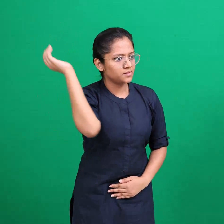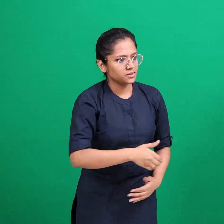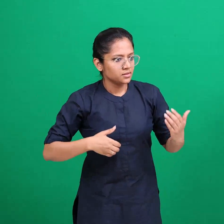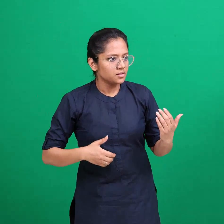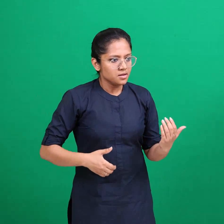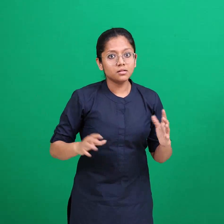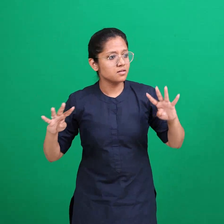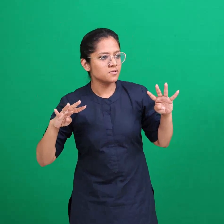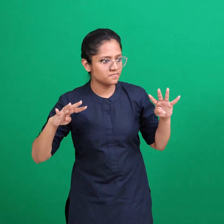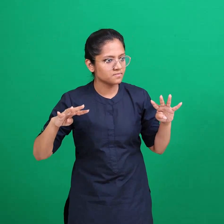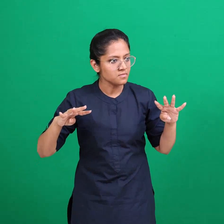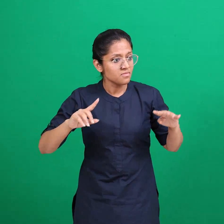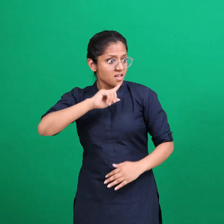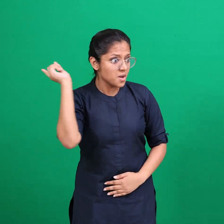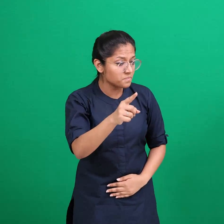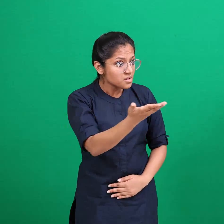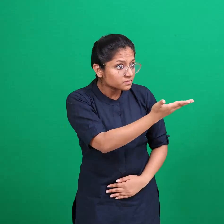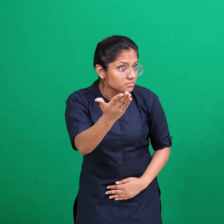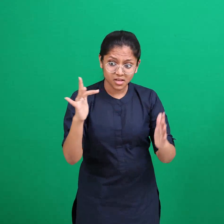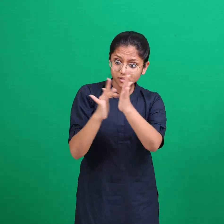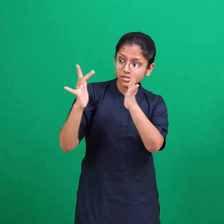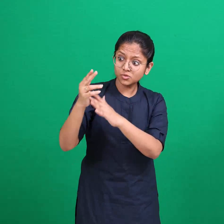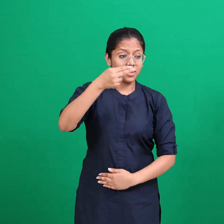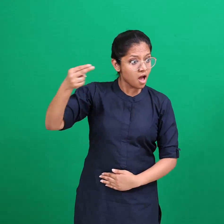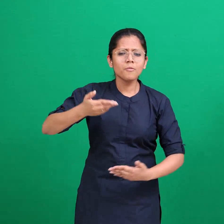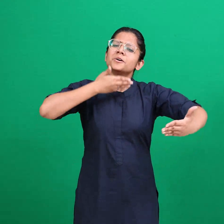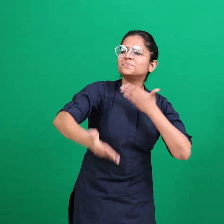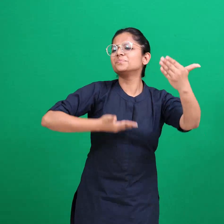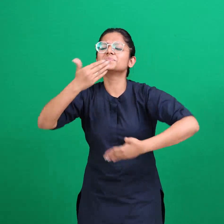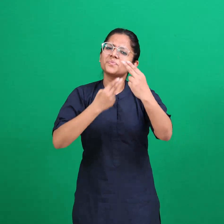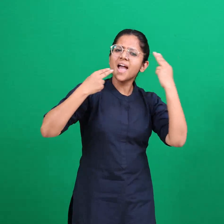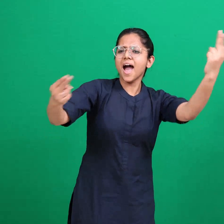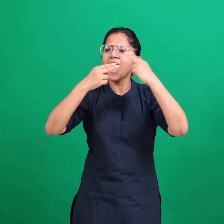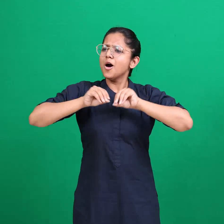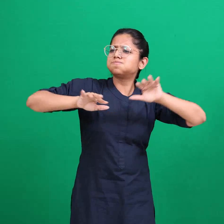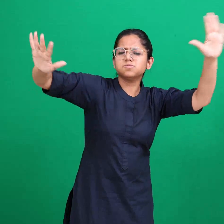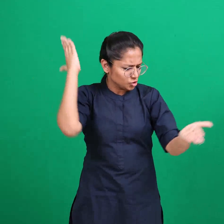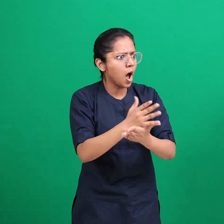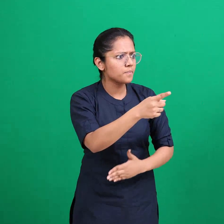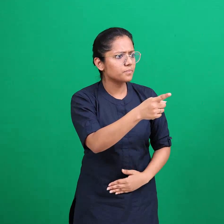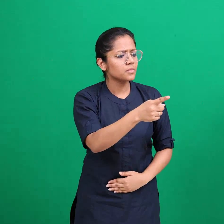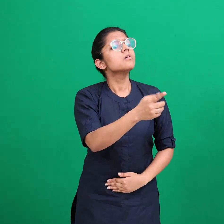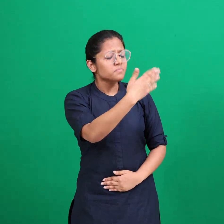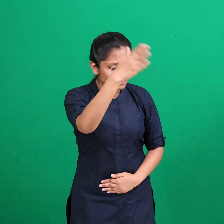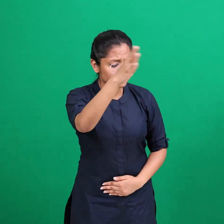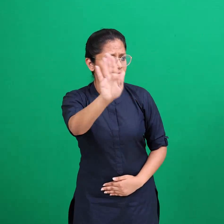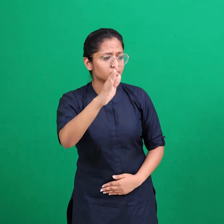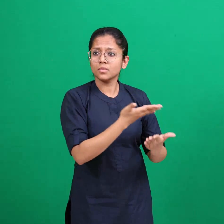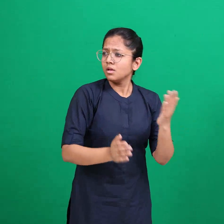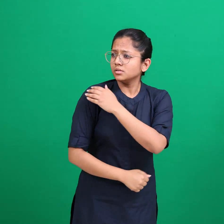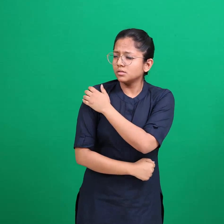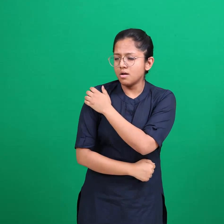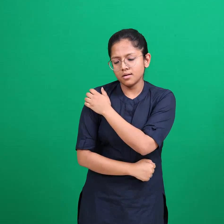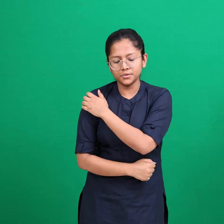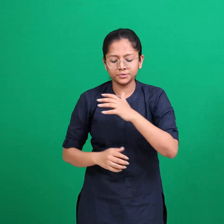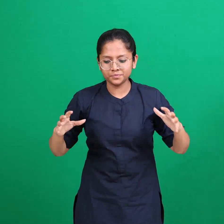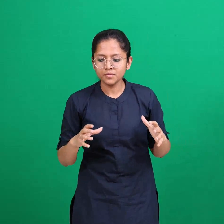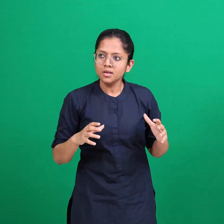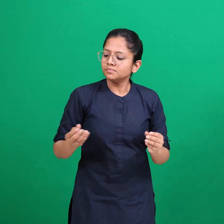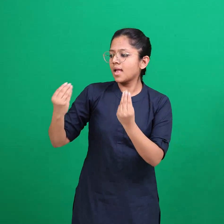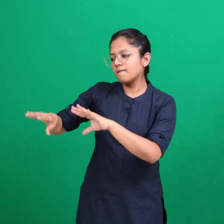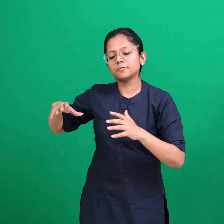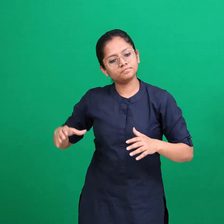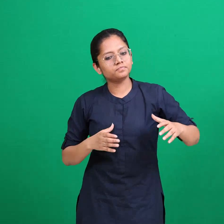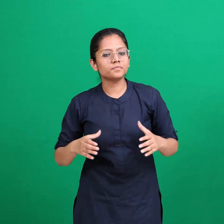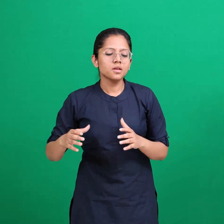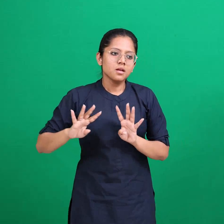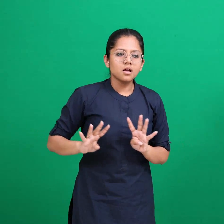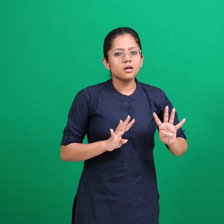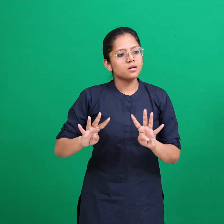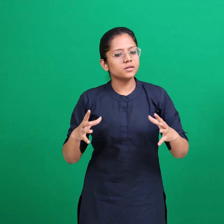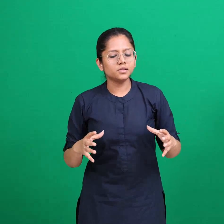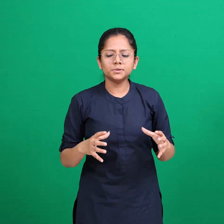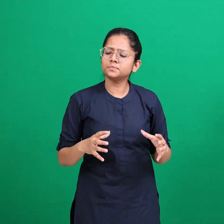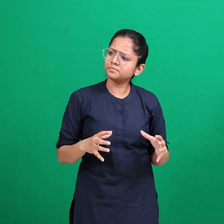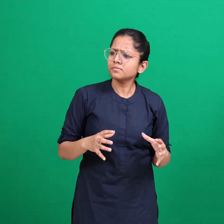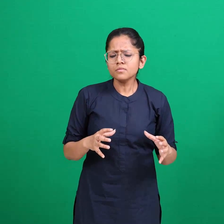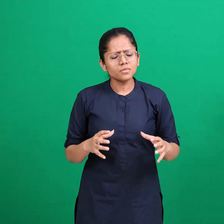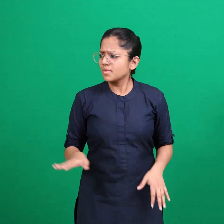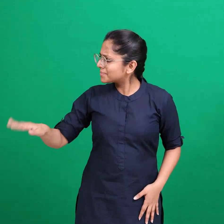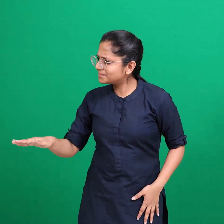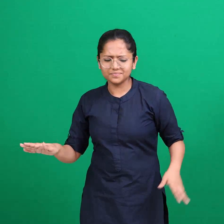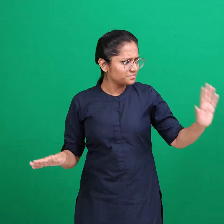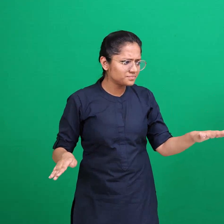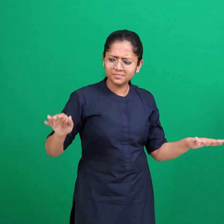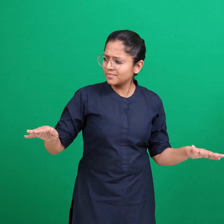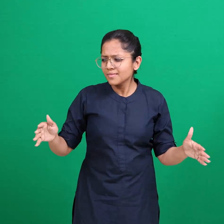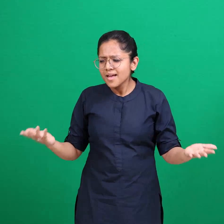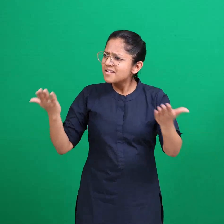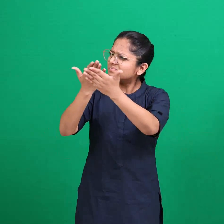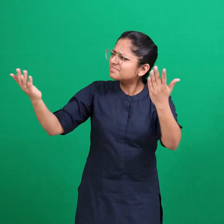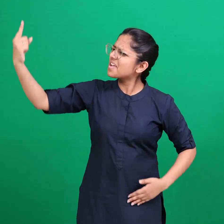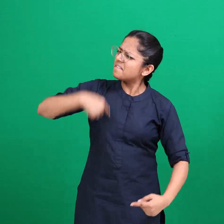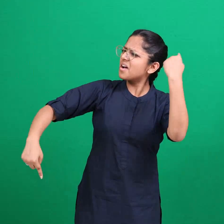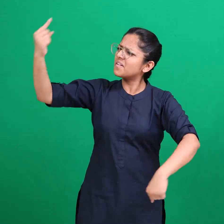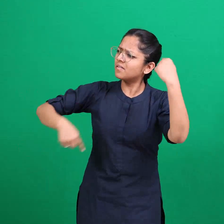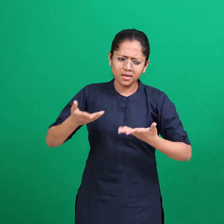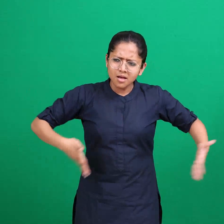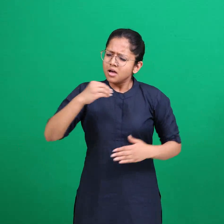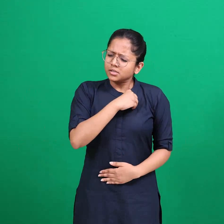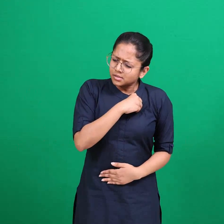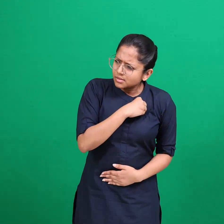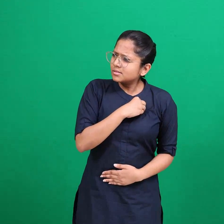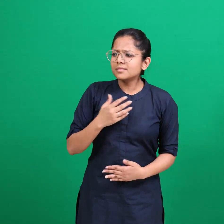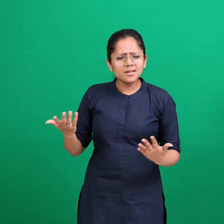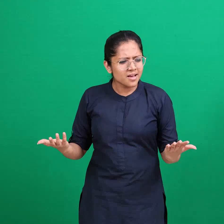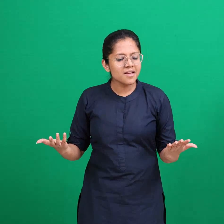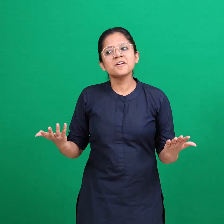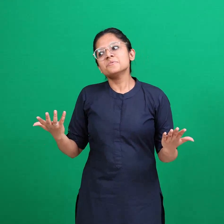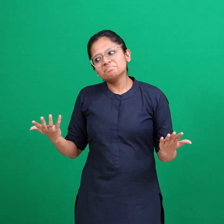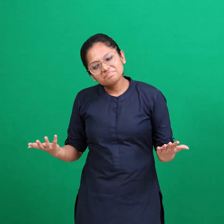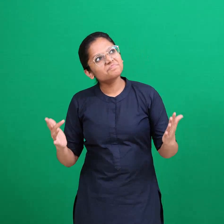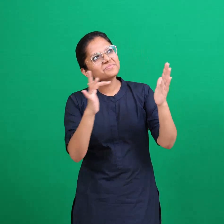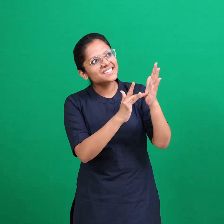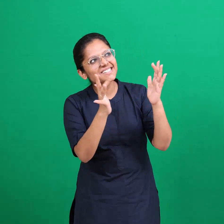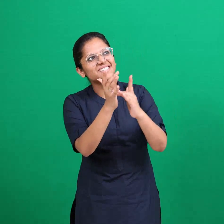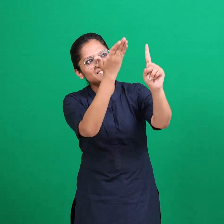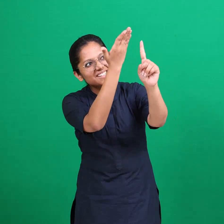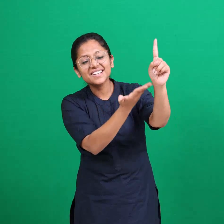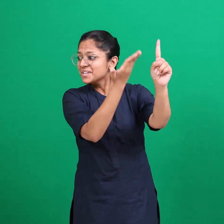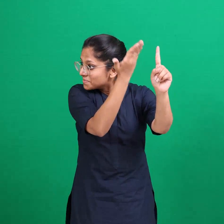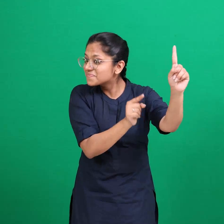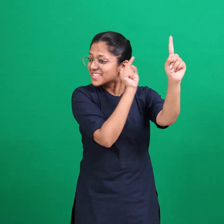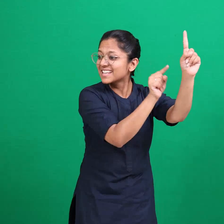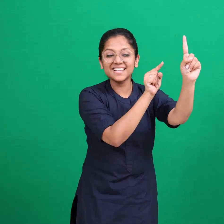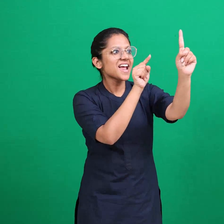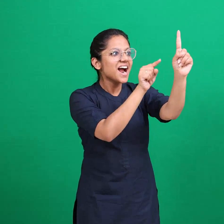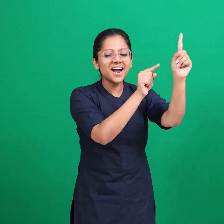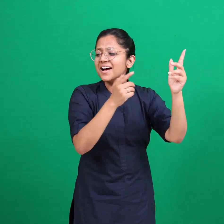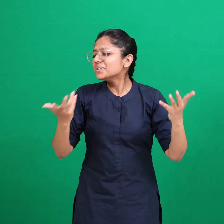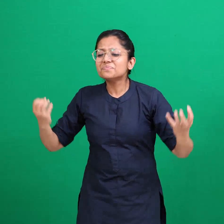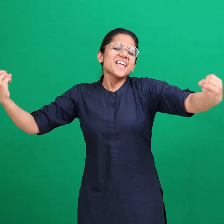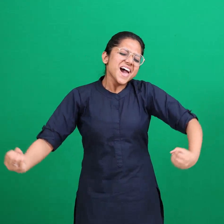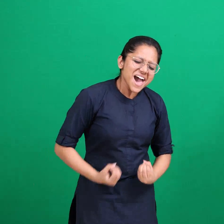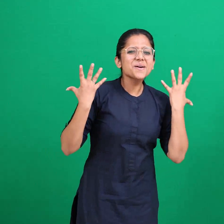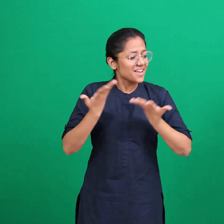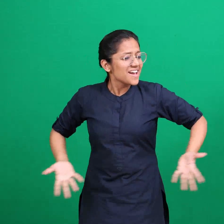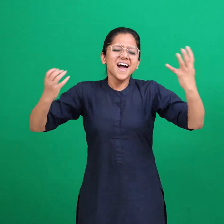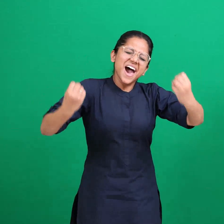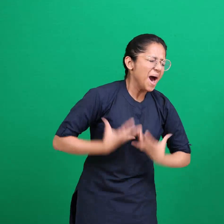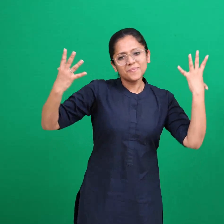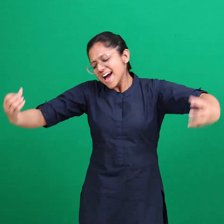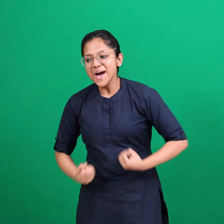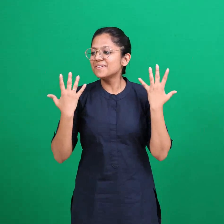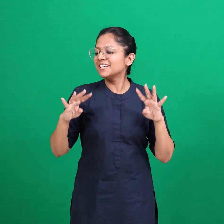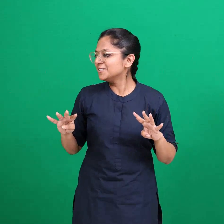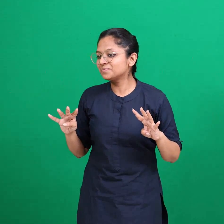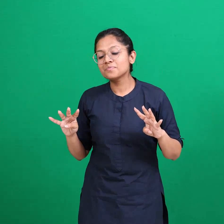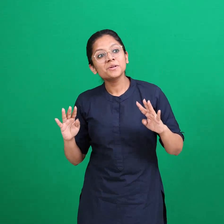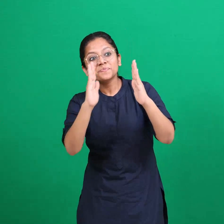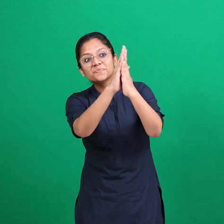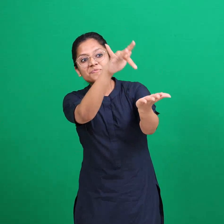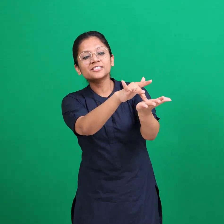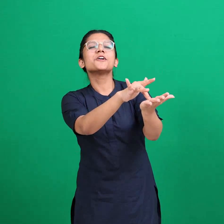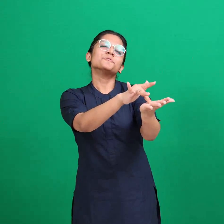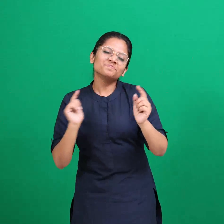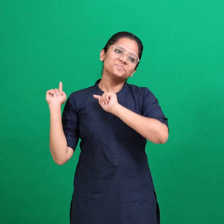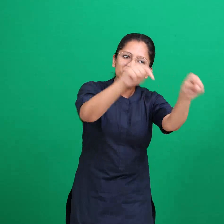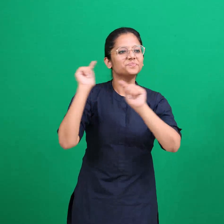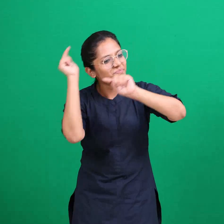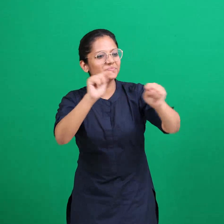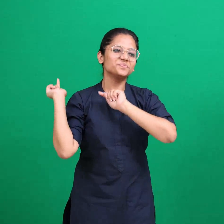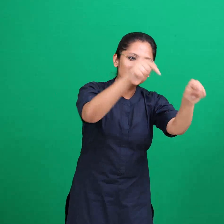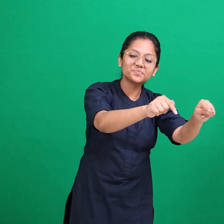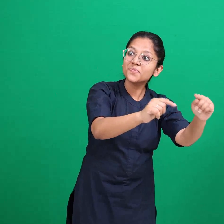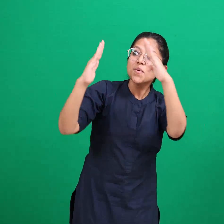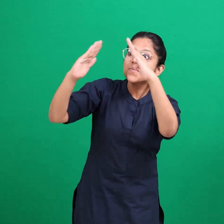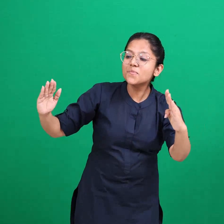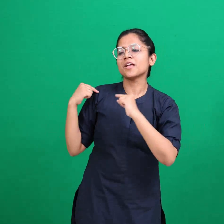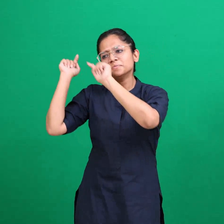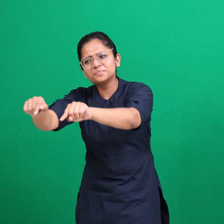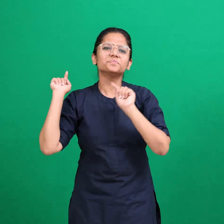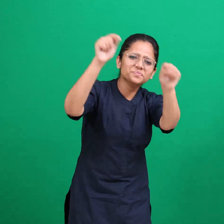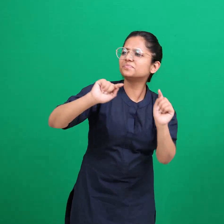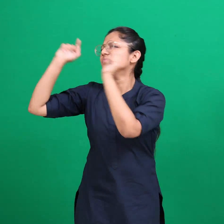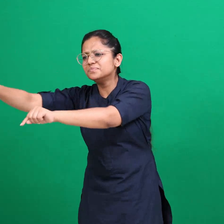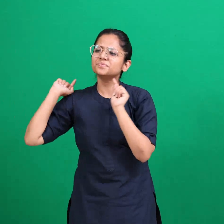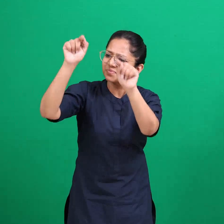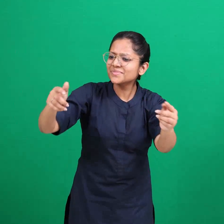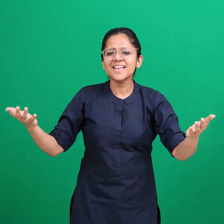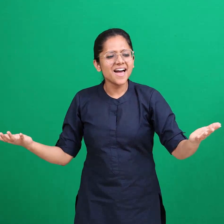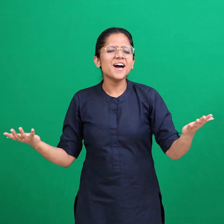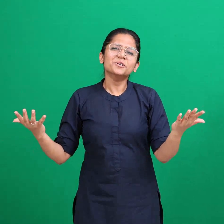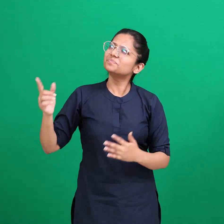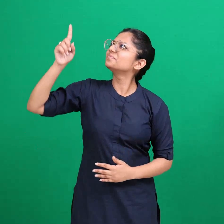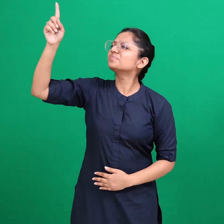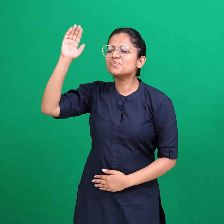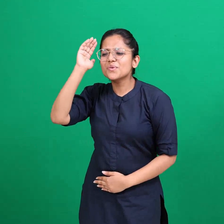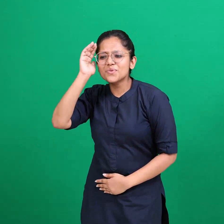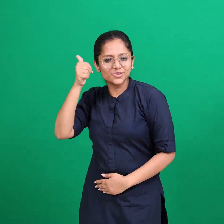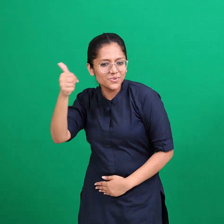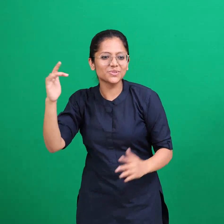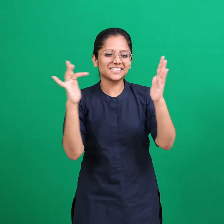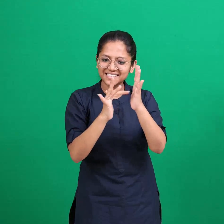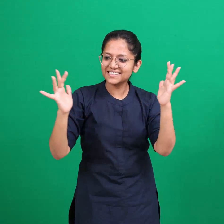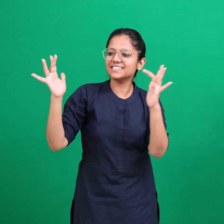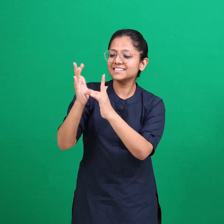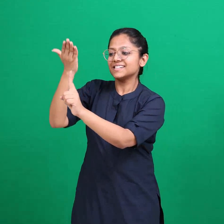Then they ordered them not to speak in the name of Jesus, and released them. The apostles left the Sanhedrin, rejoicing that they had been counted worthy of suffering disgrace for the Name.